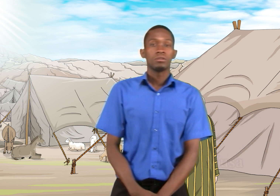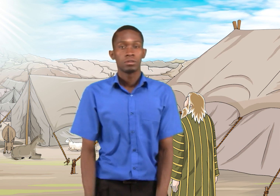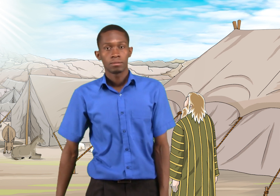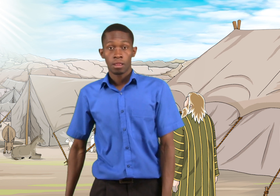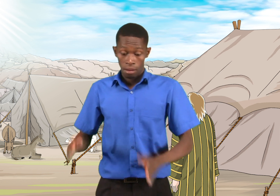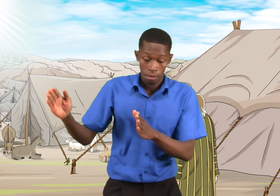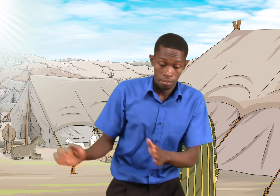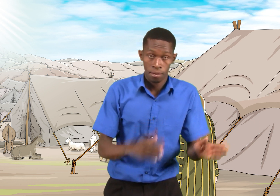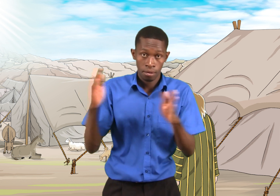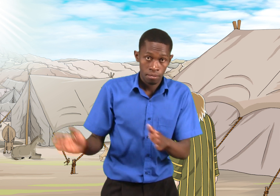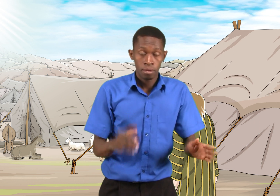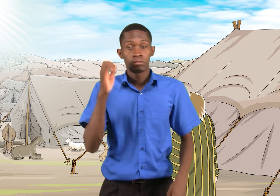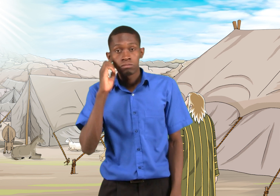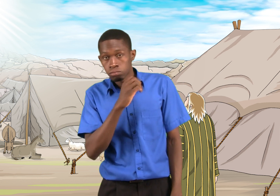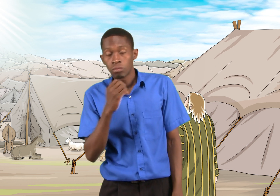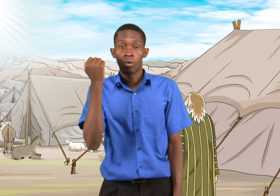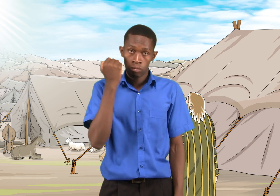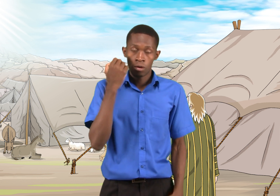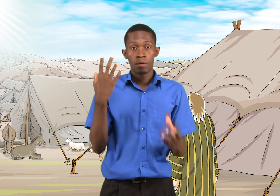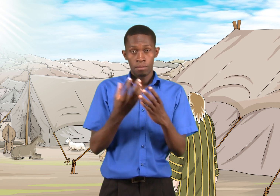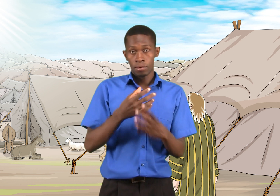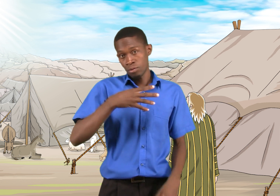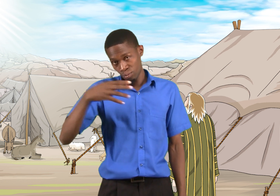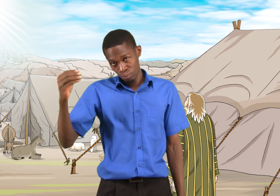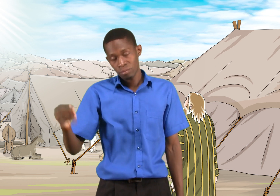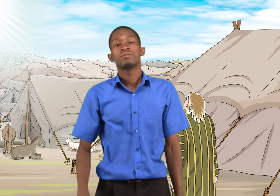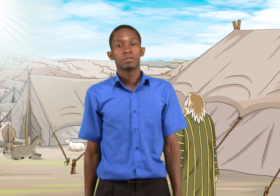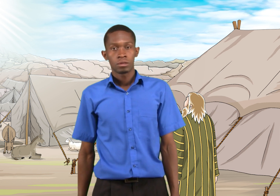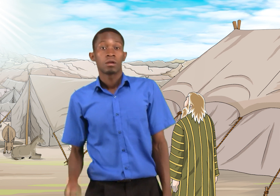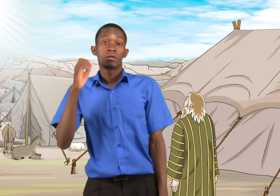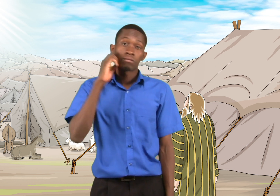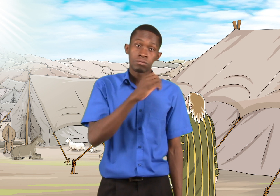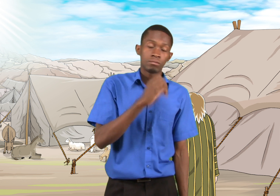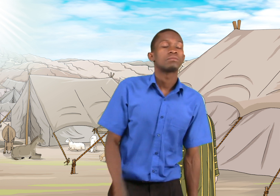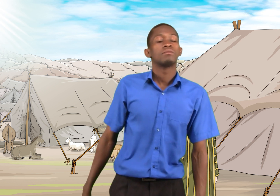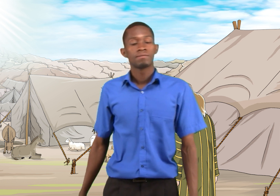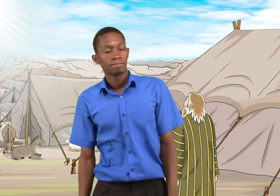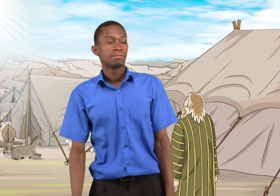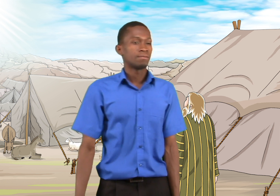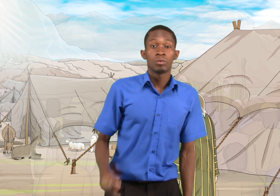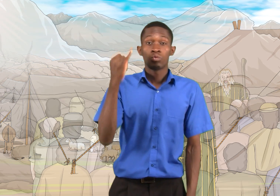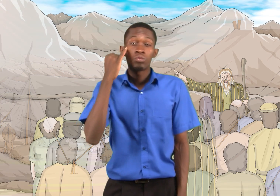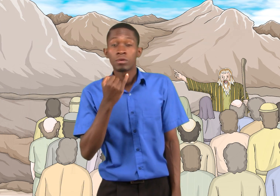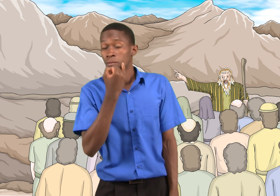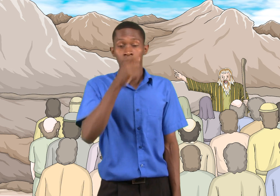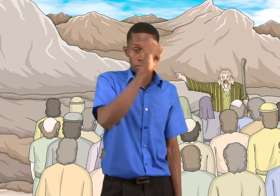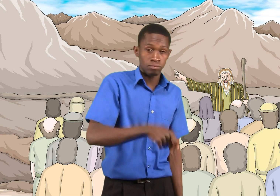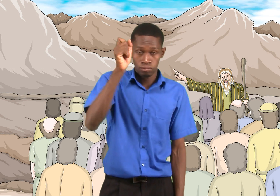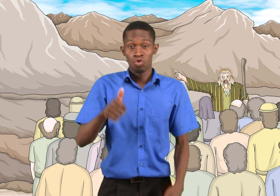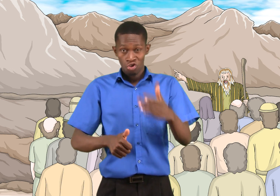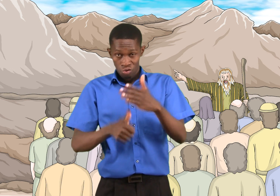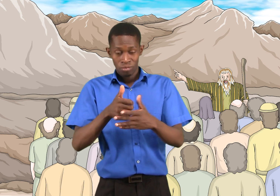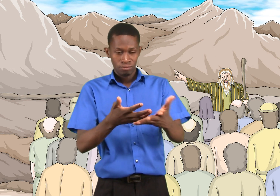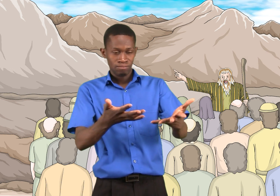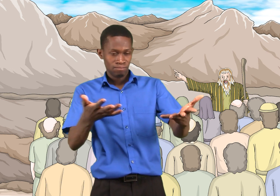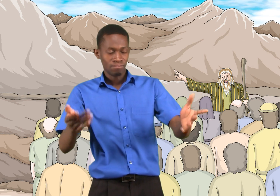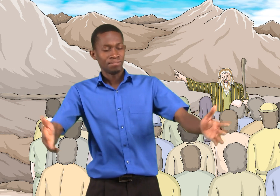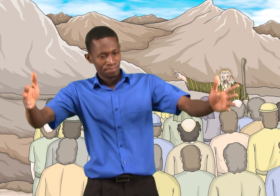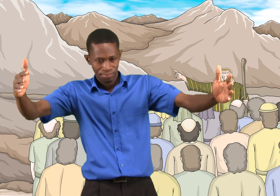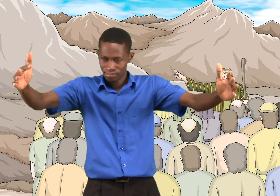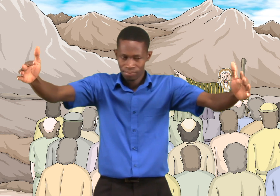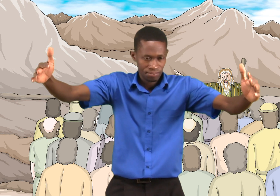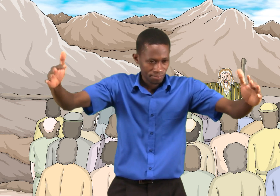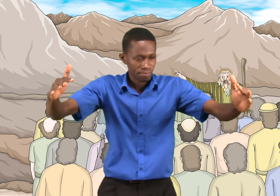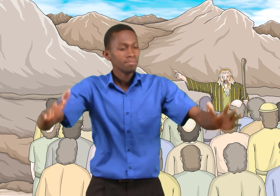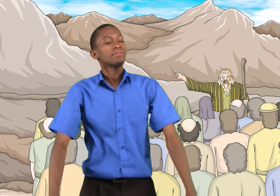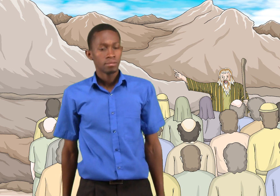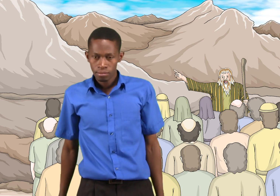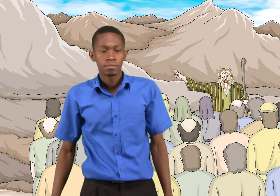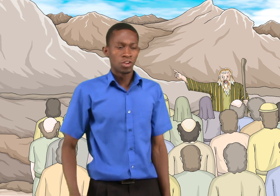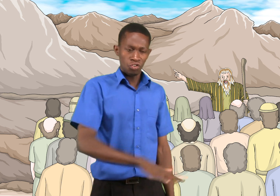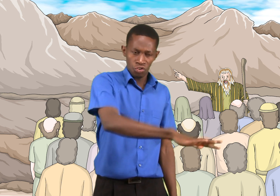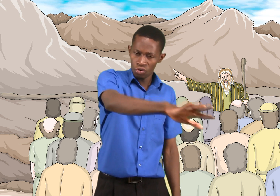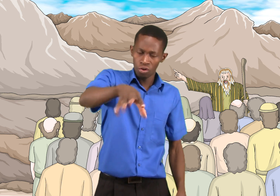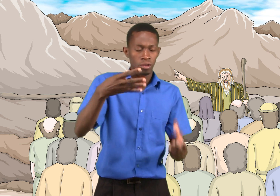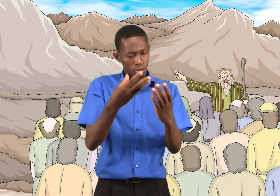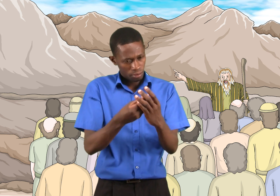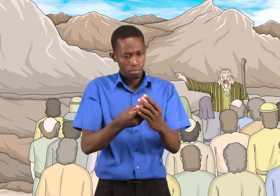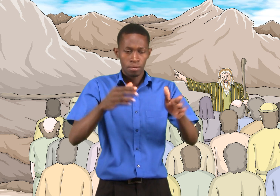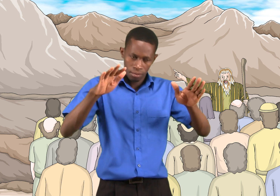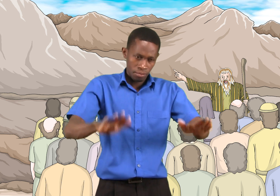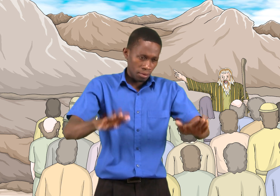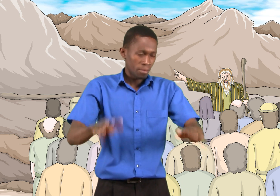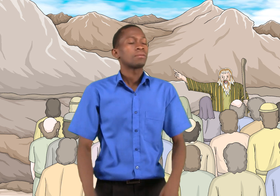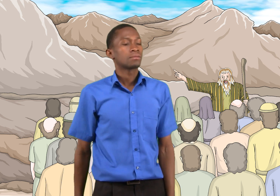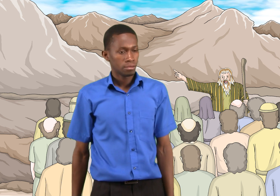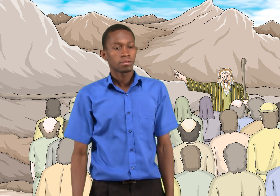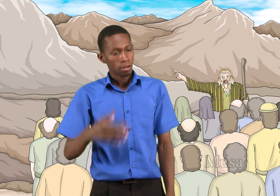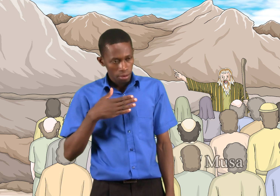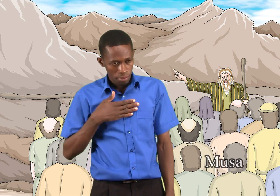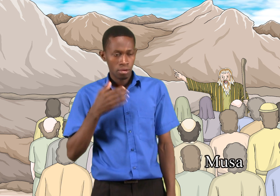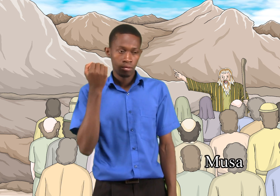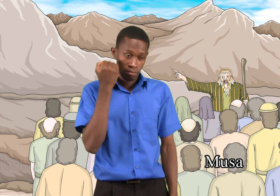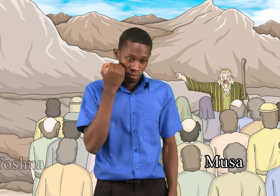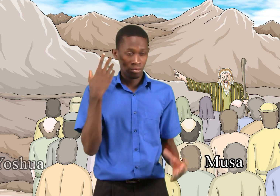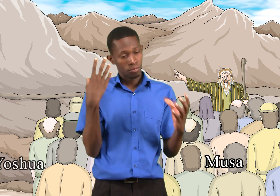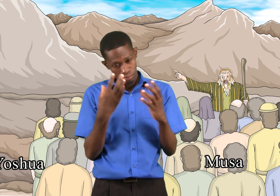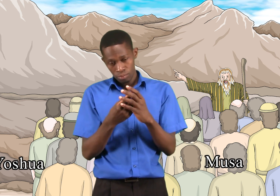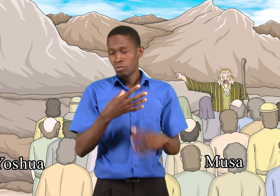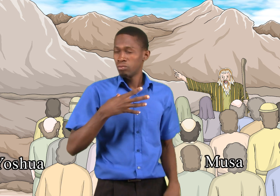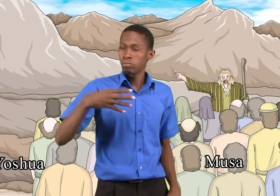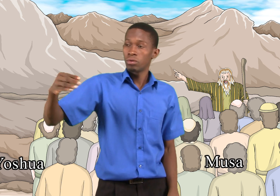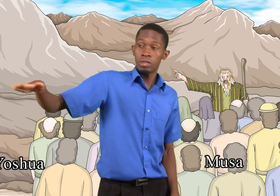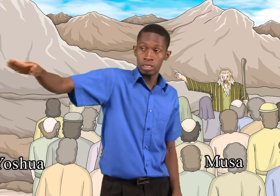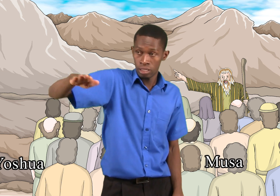So Moses set out with Joshua his attendant and went up on the mountain of God.